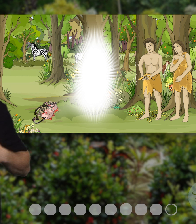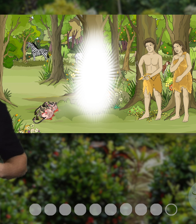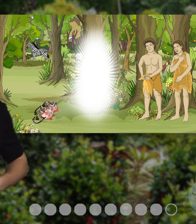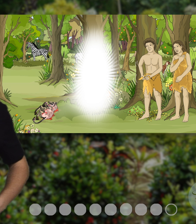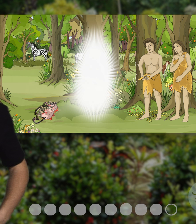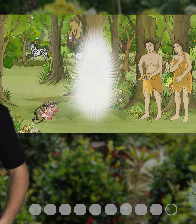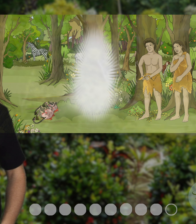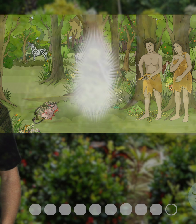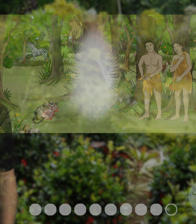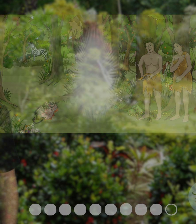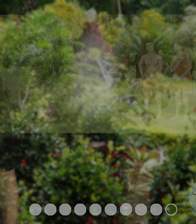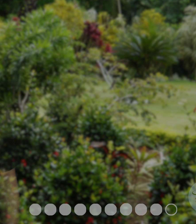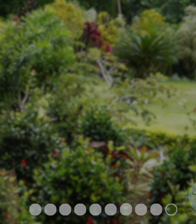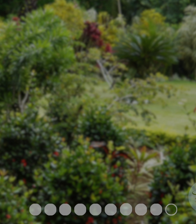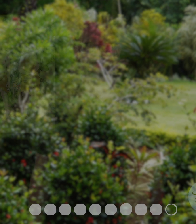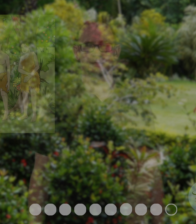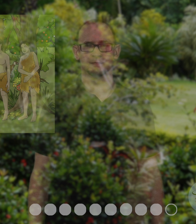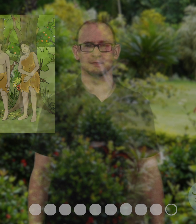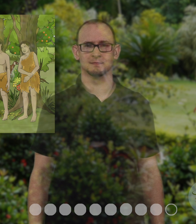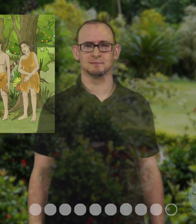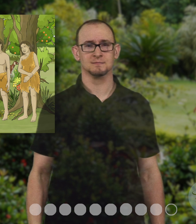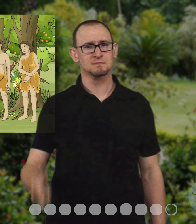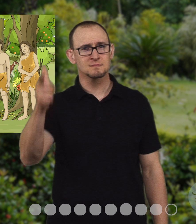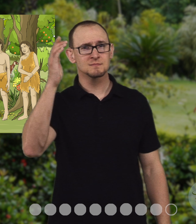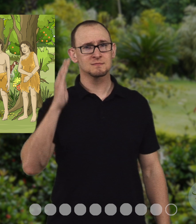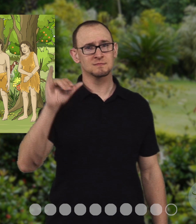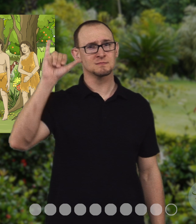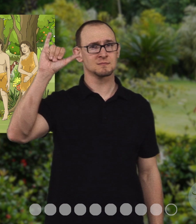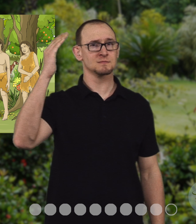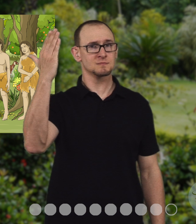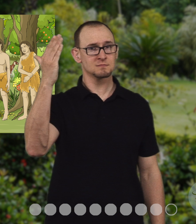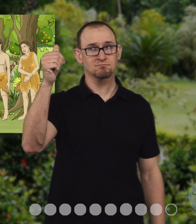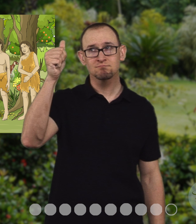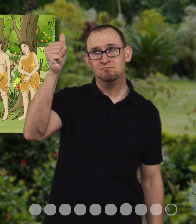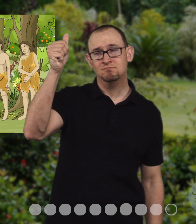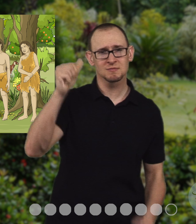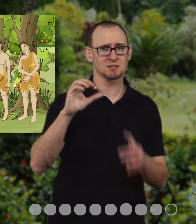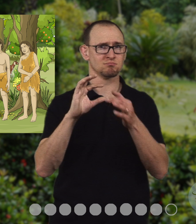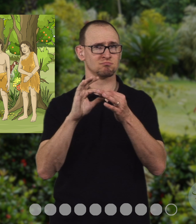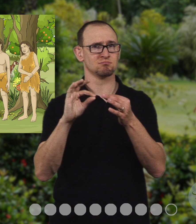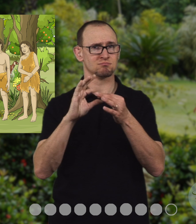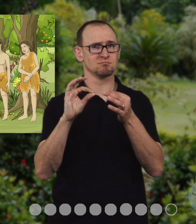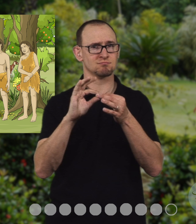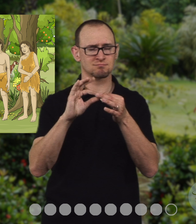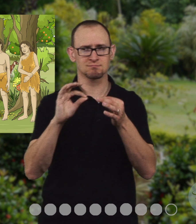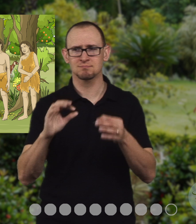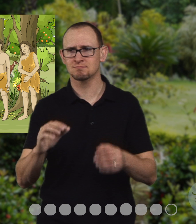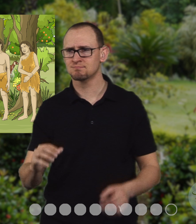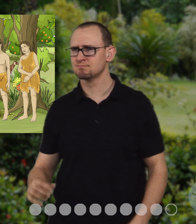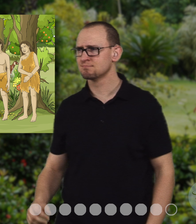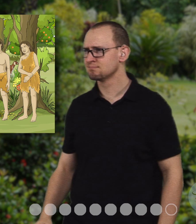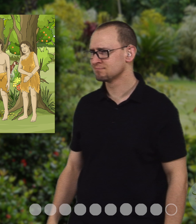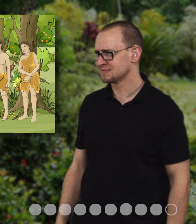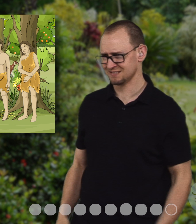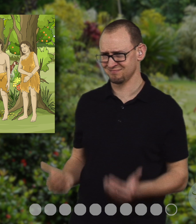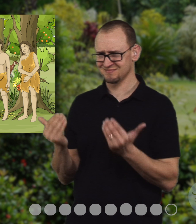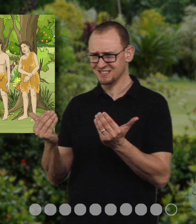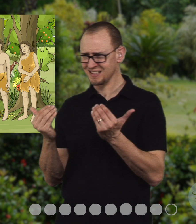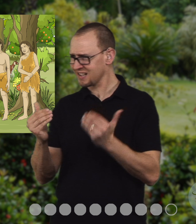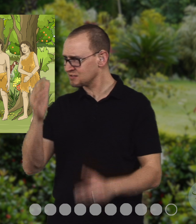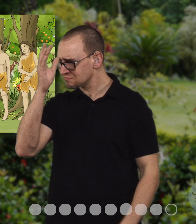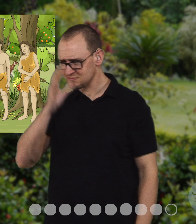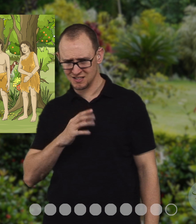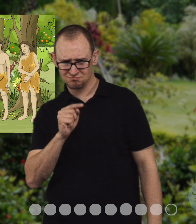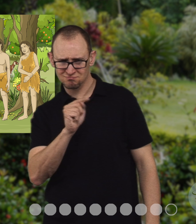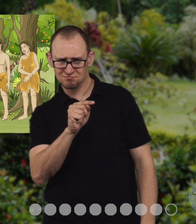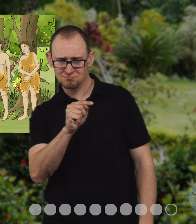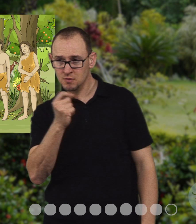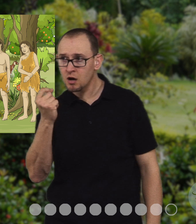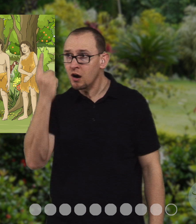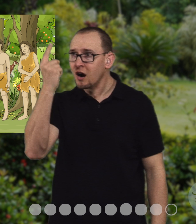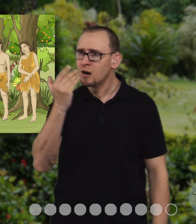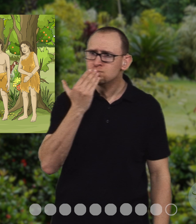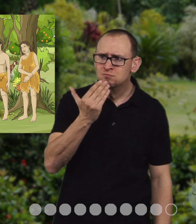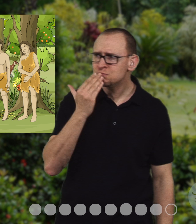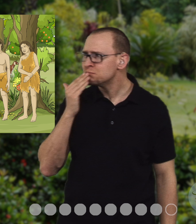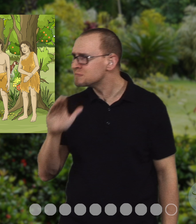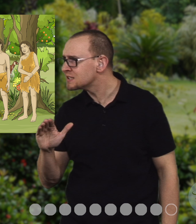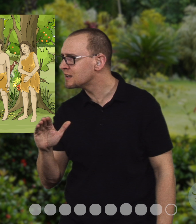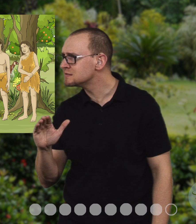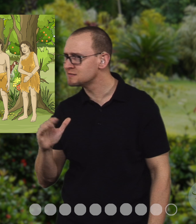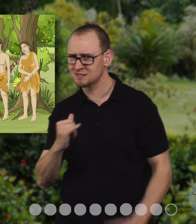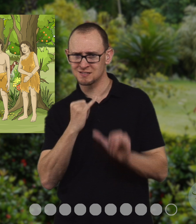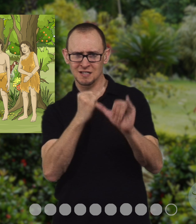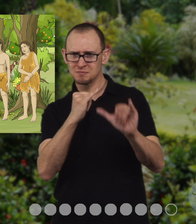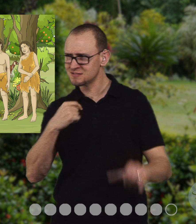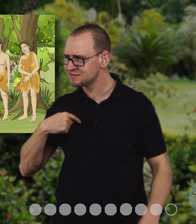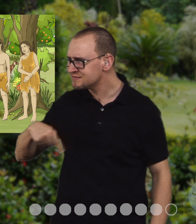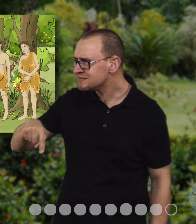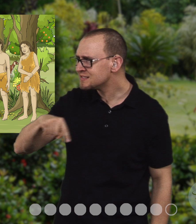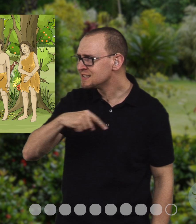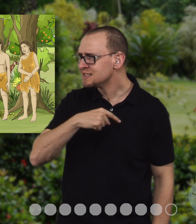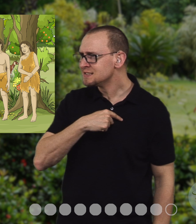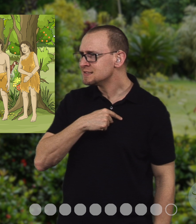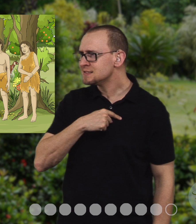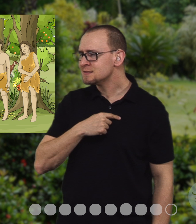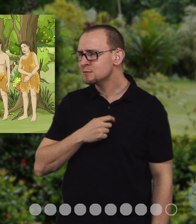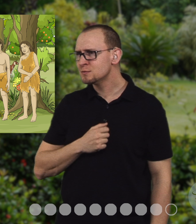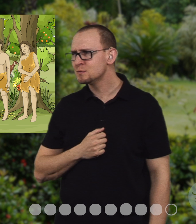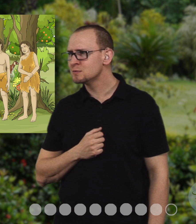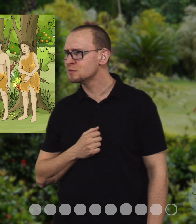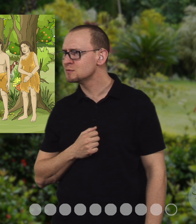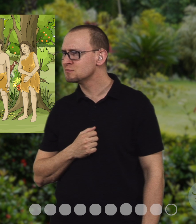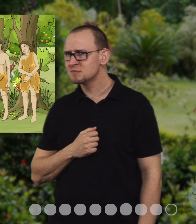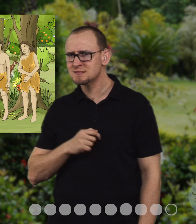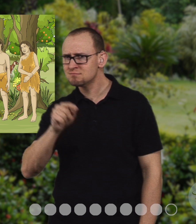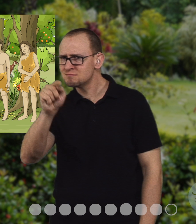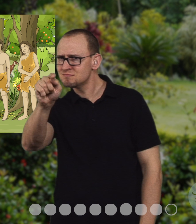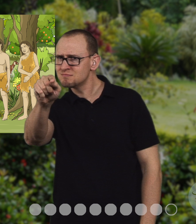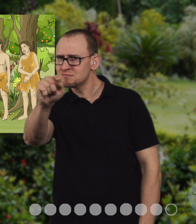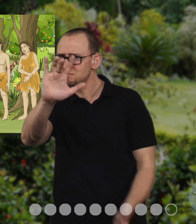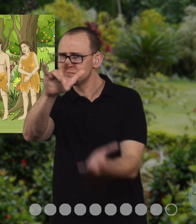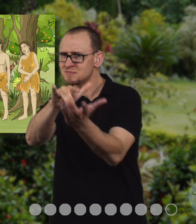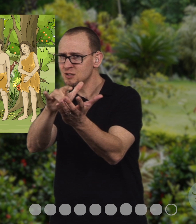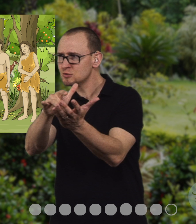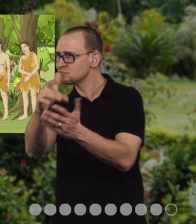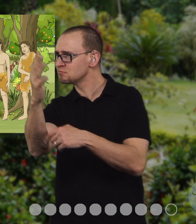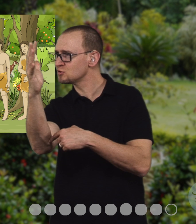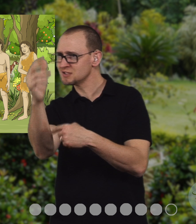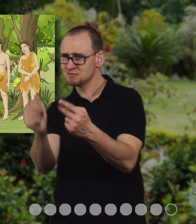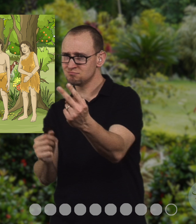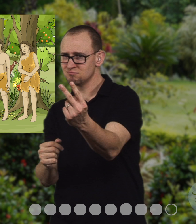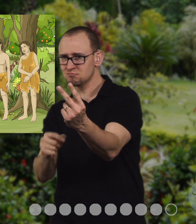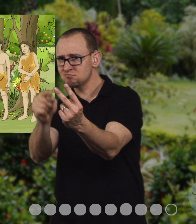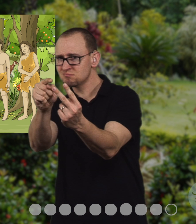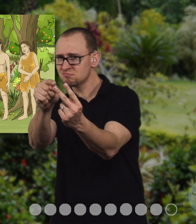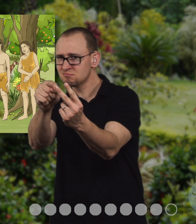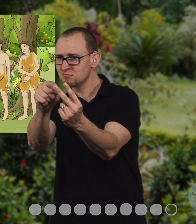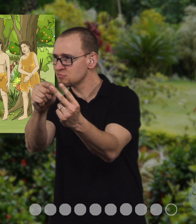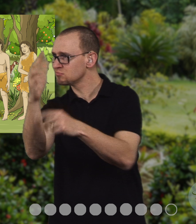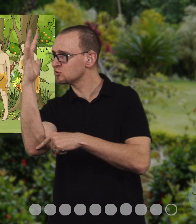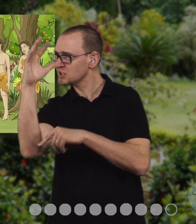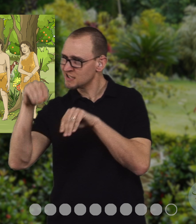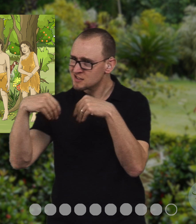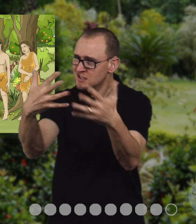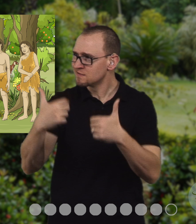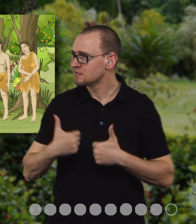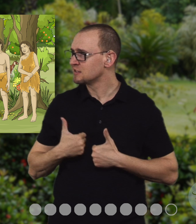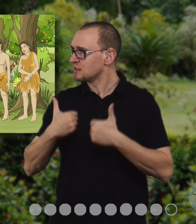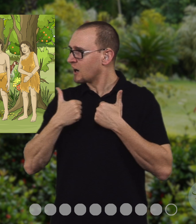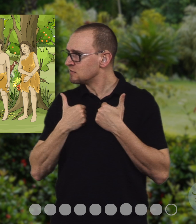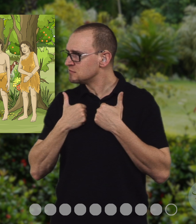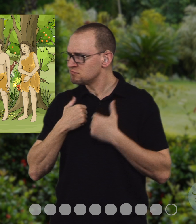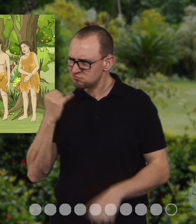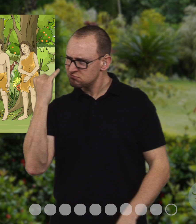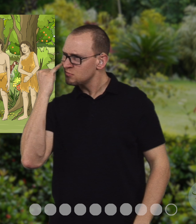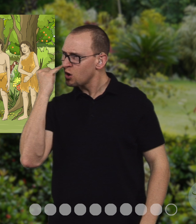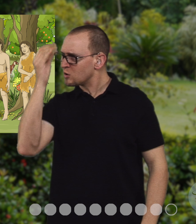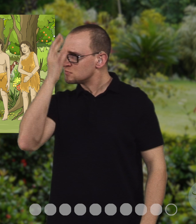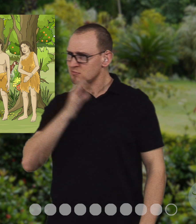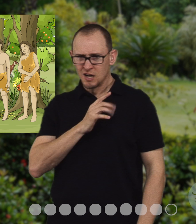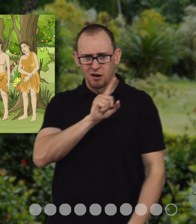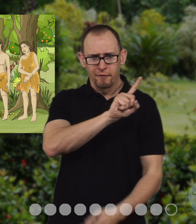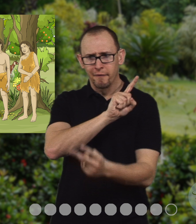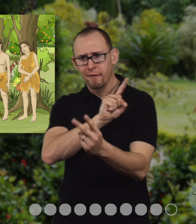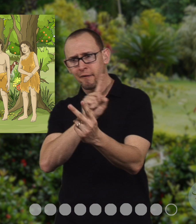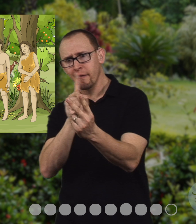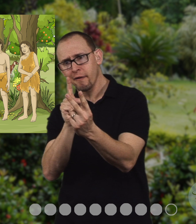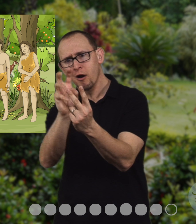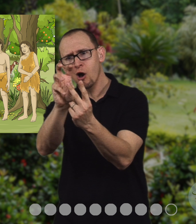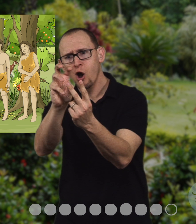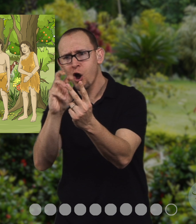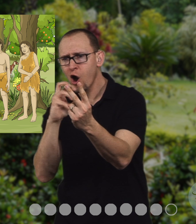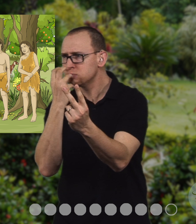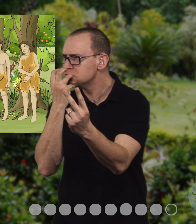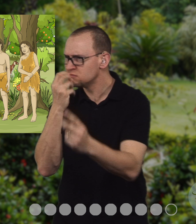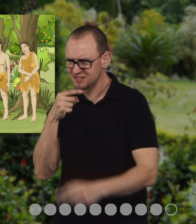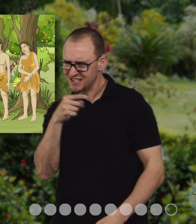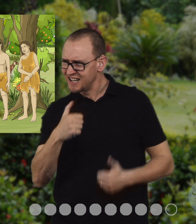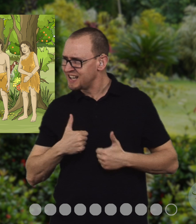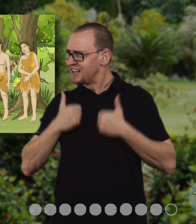Then the LORD God said, “Behold, the man has become like one of Us, knowing good and evil.